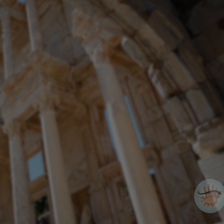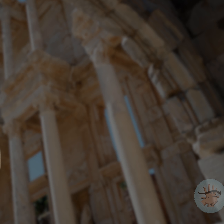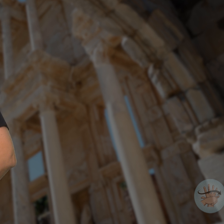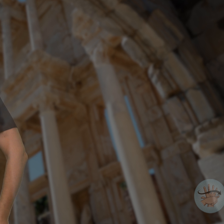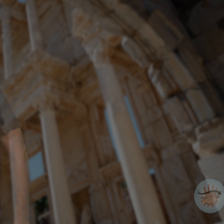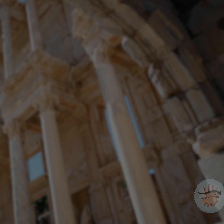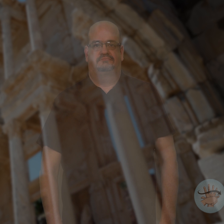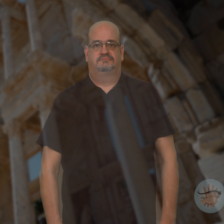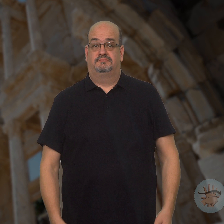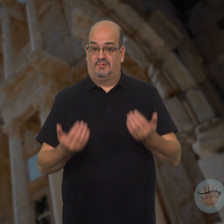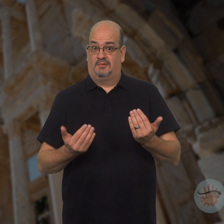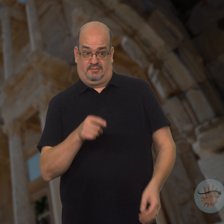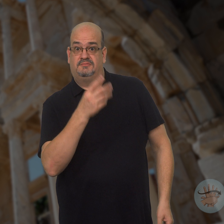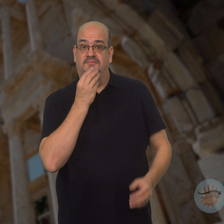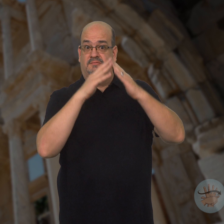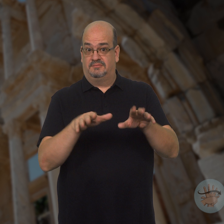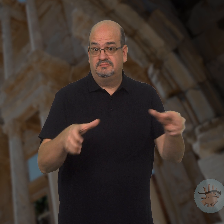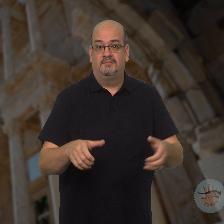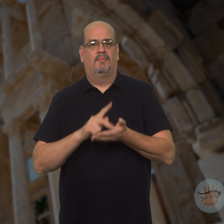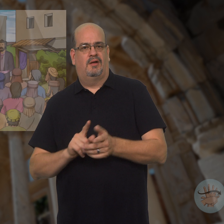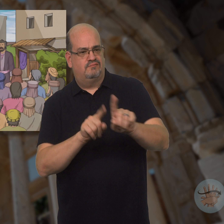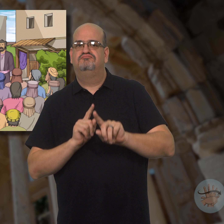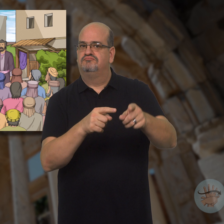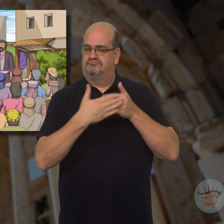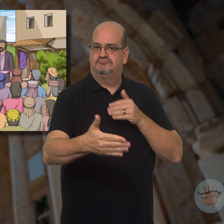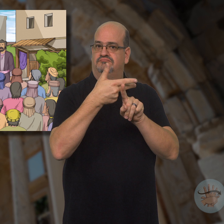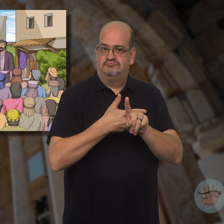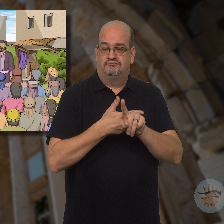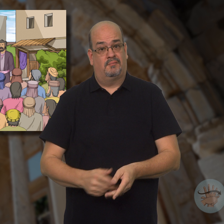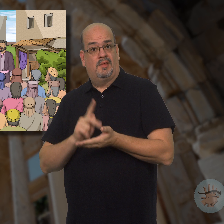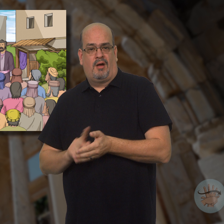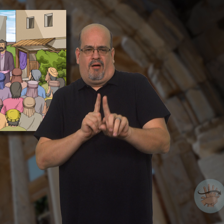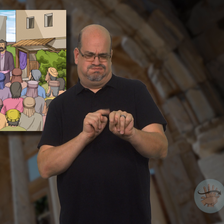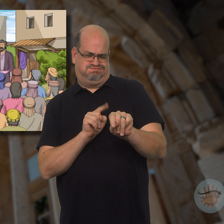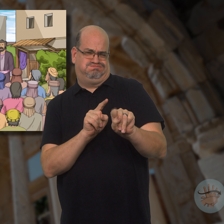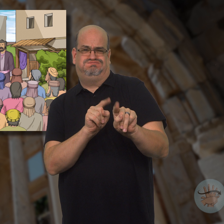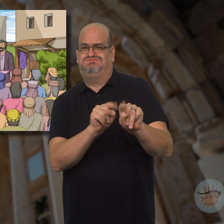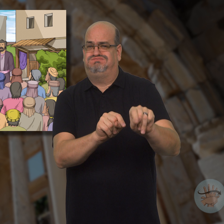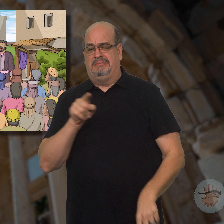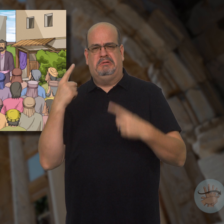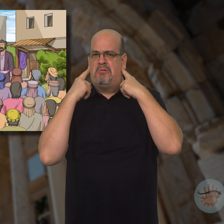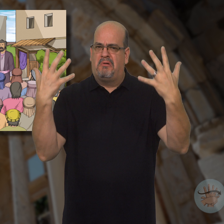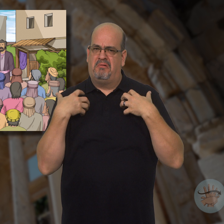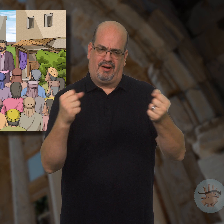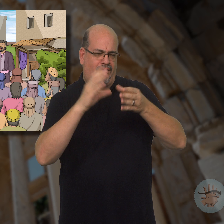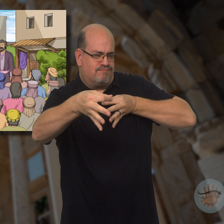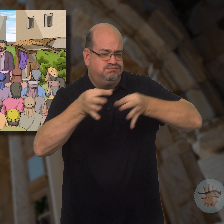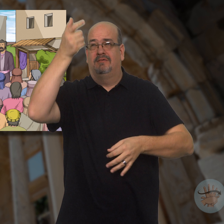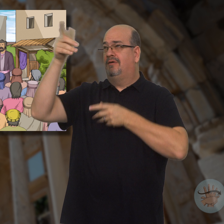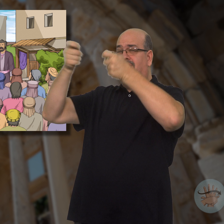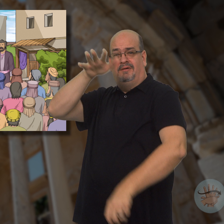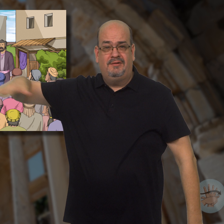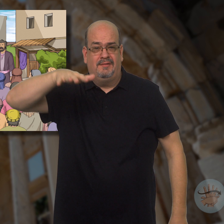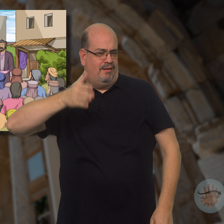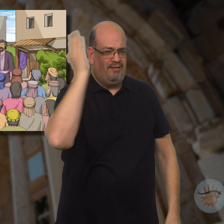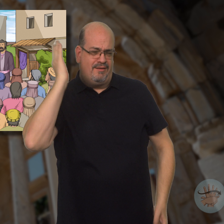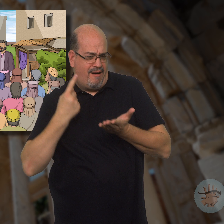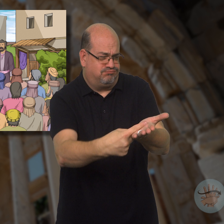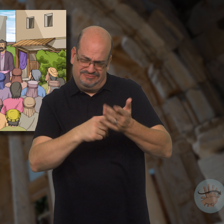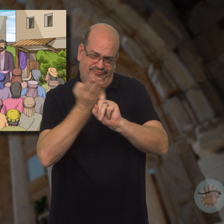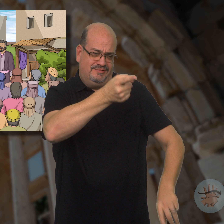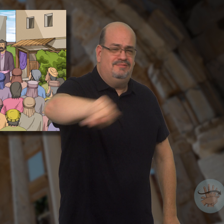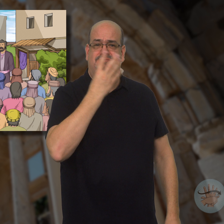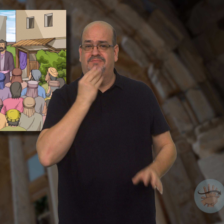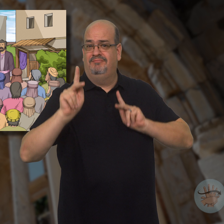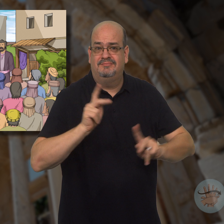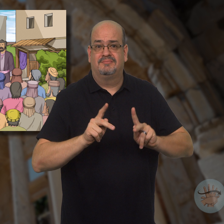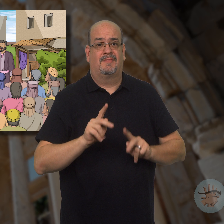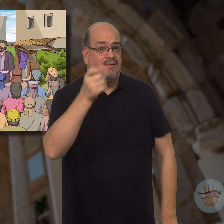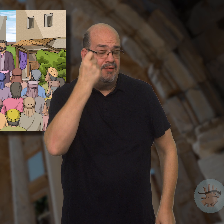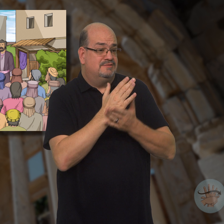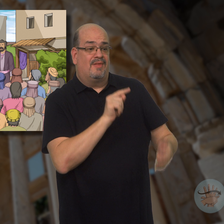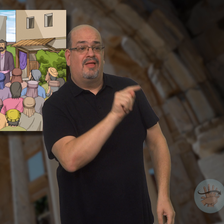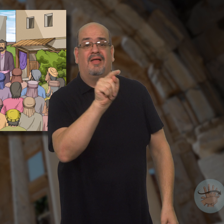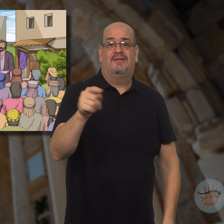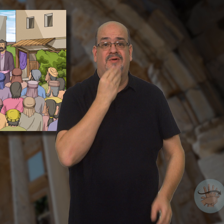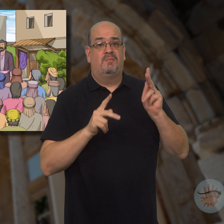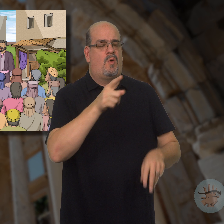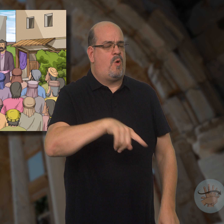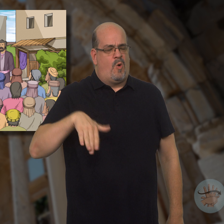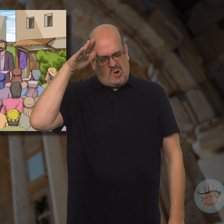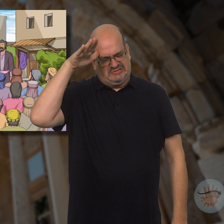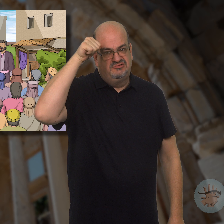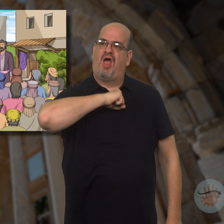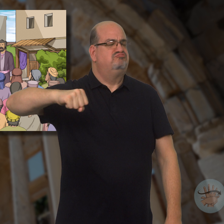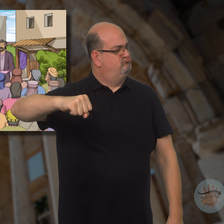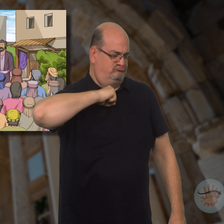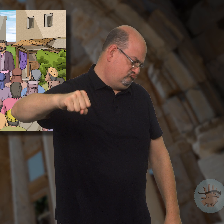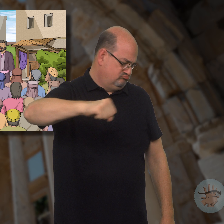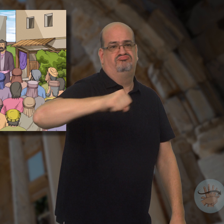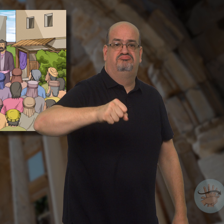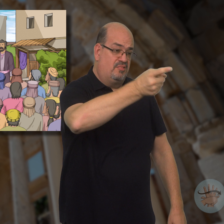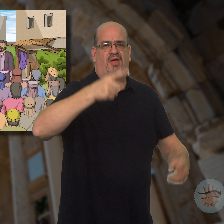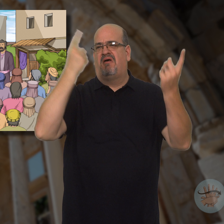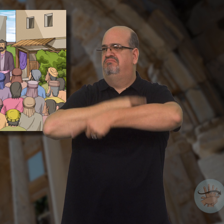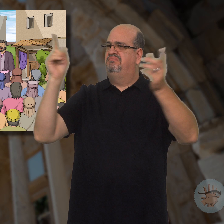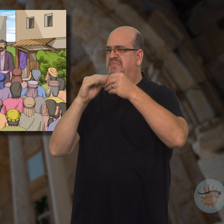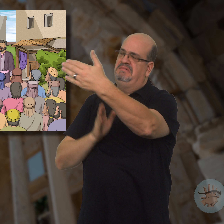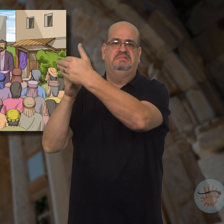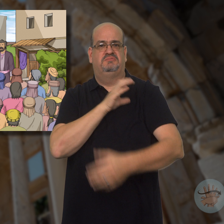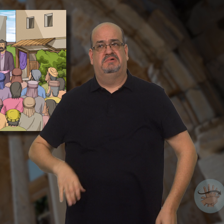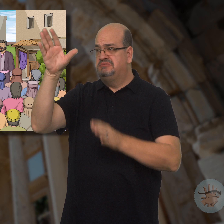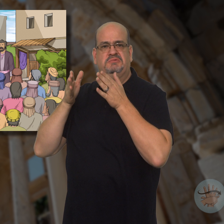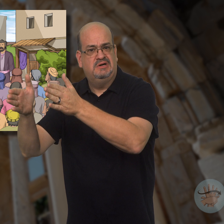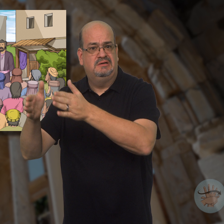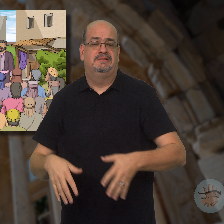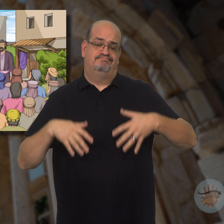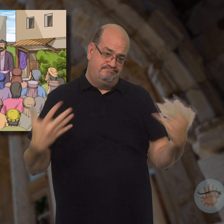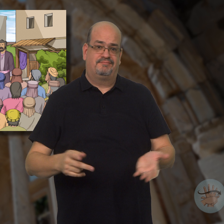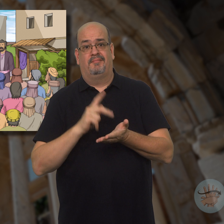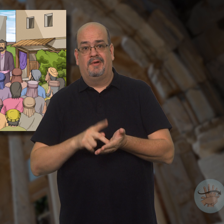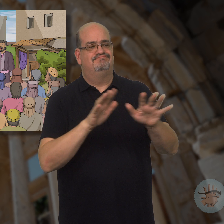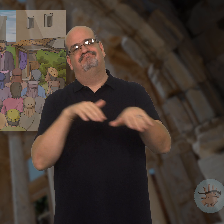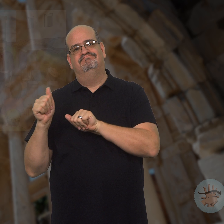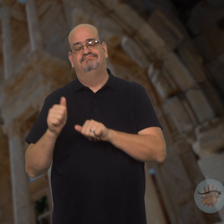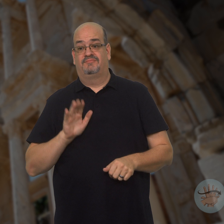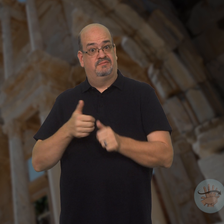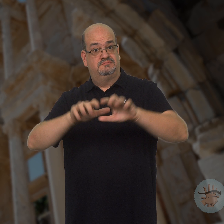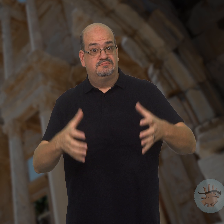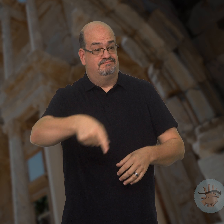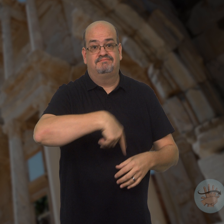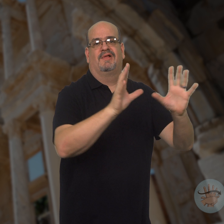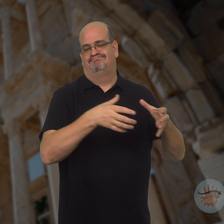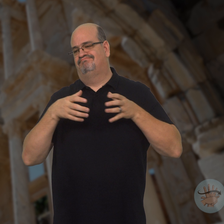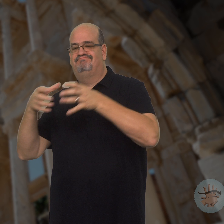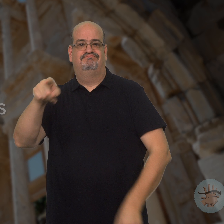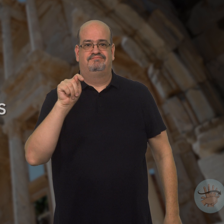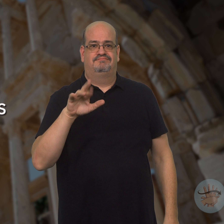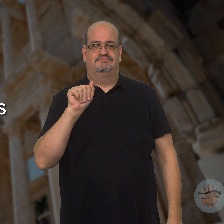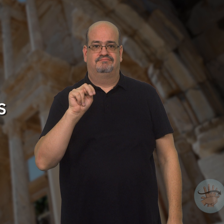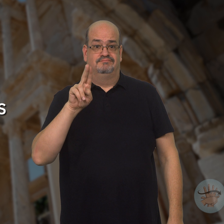Then Paul went into the synagogue and spoke boldly there for three months, arguing persuasively about the kingdom of God.